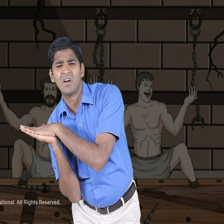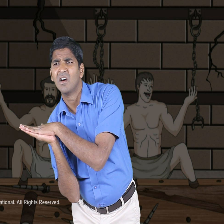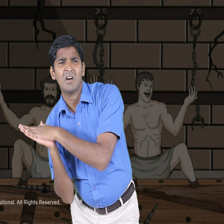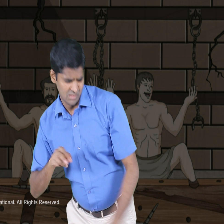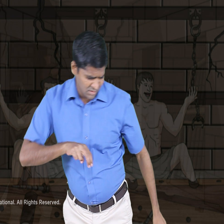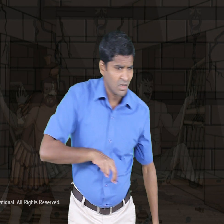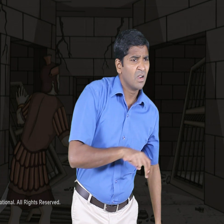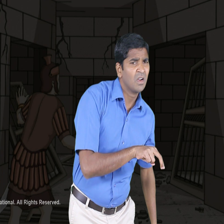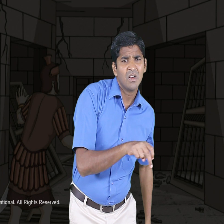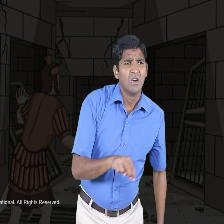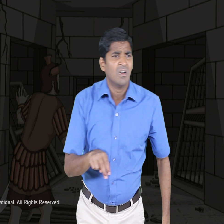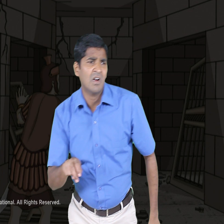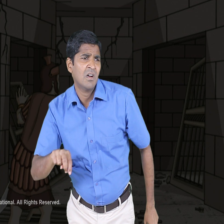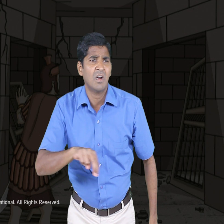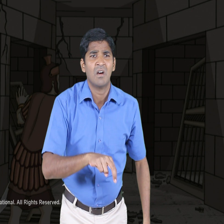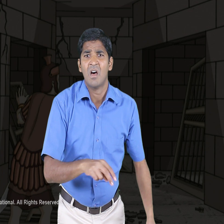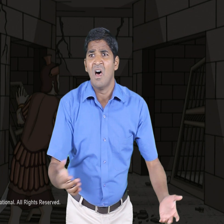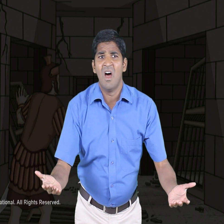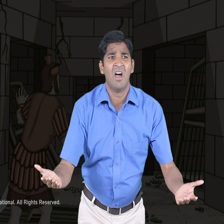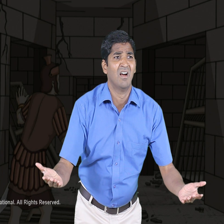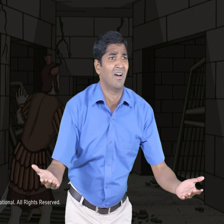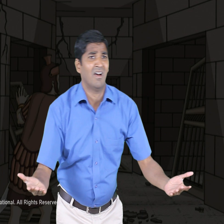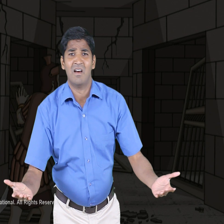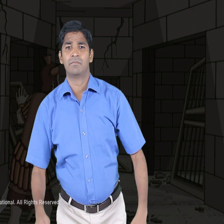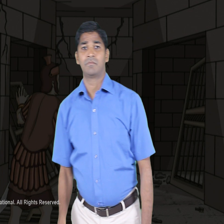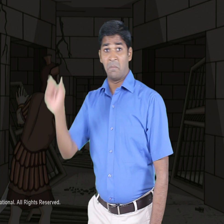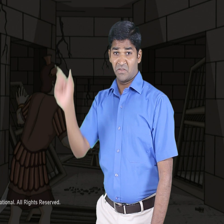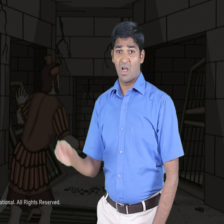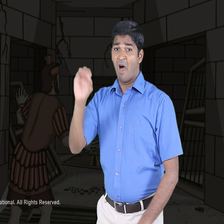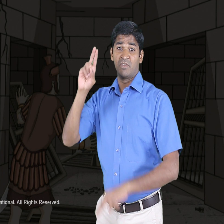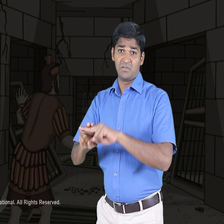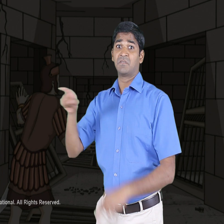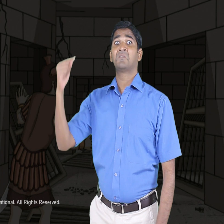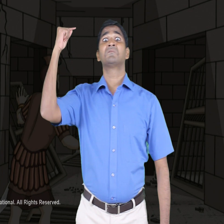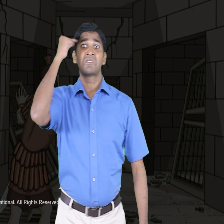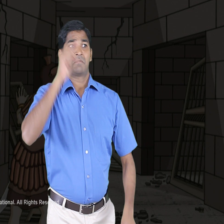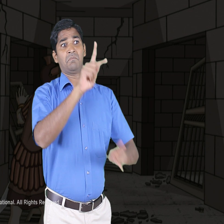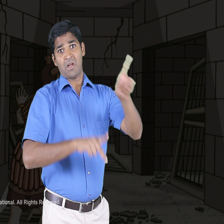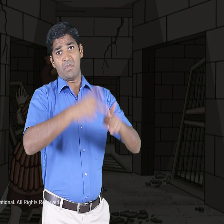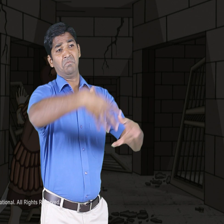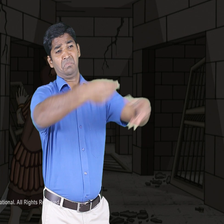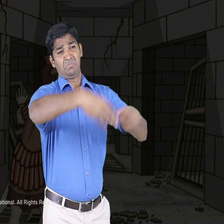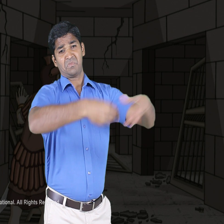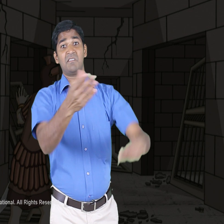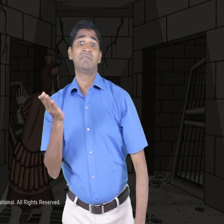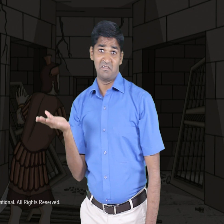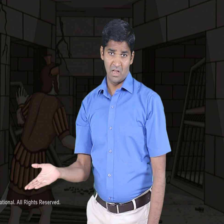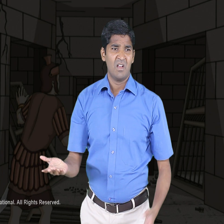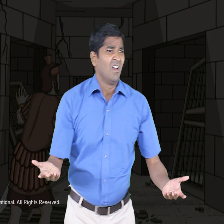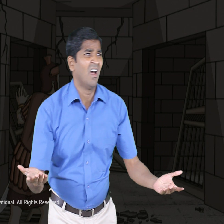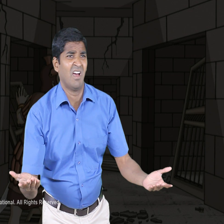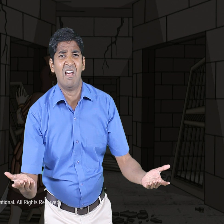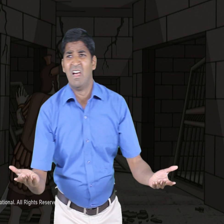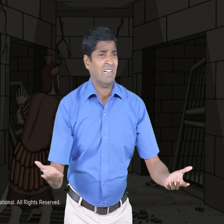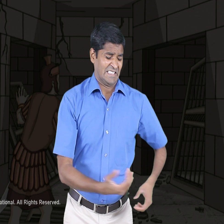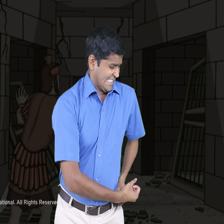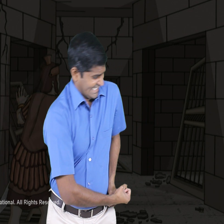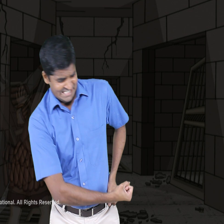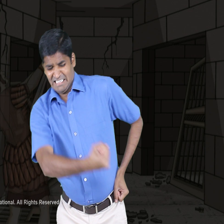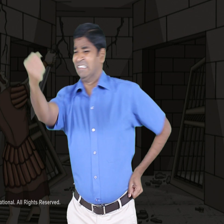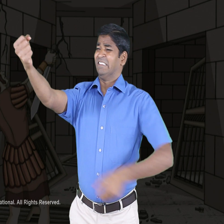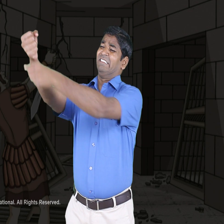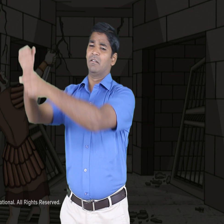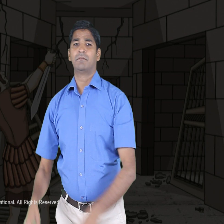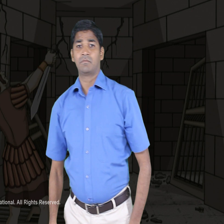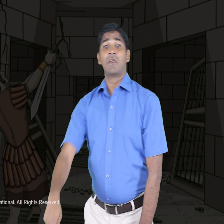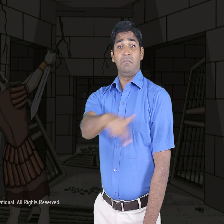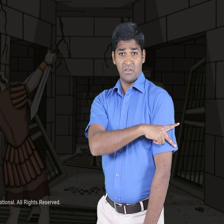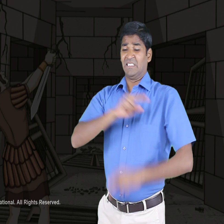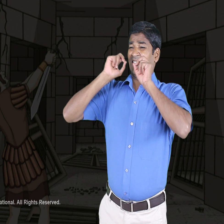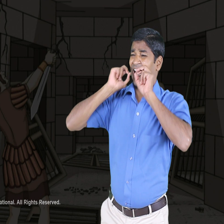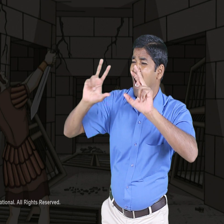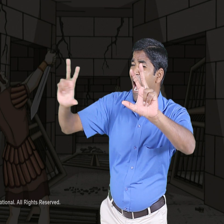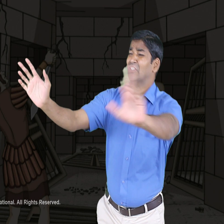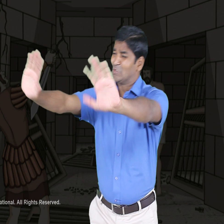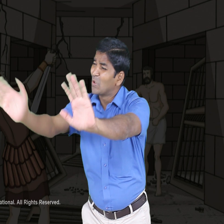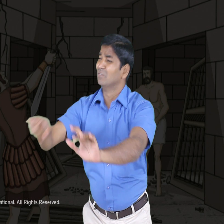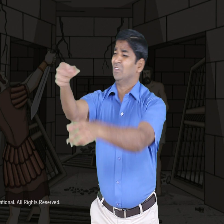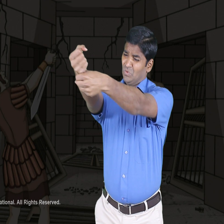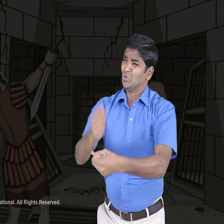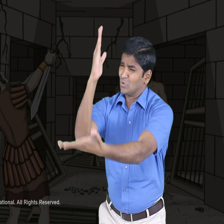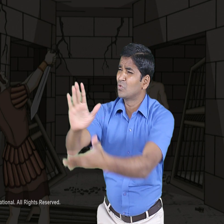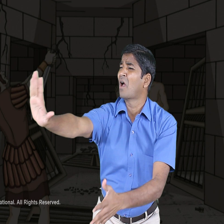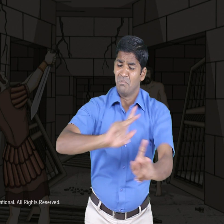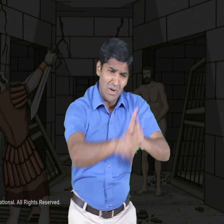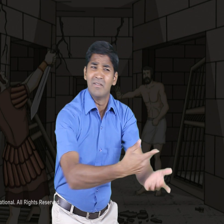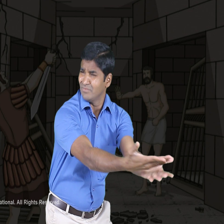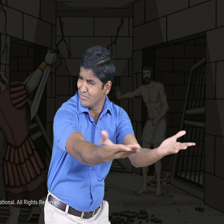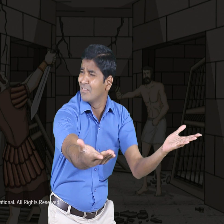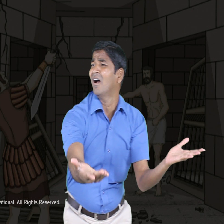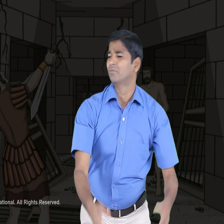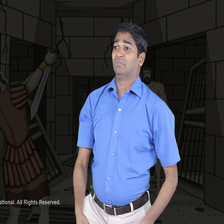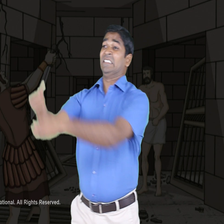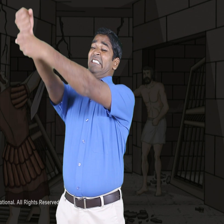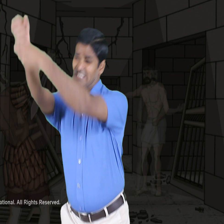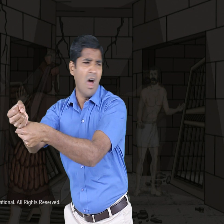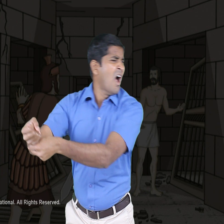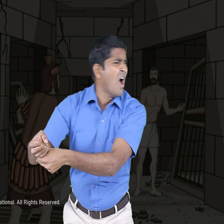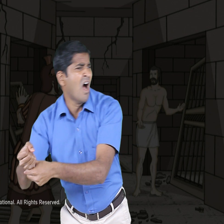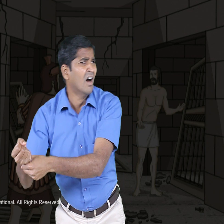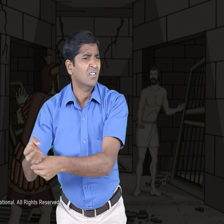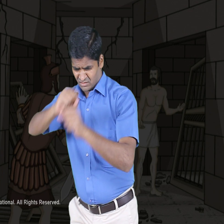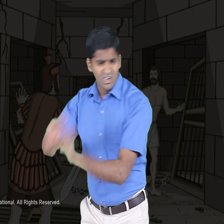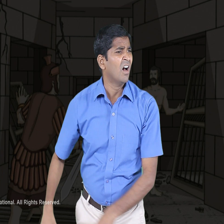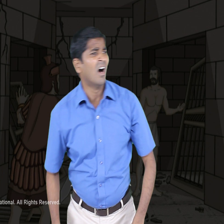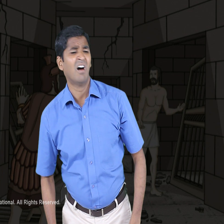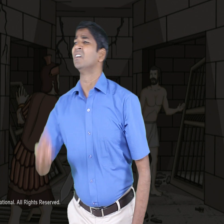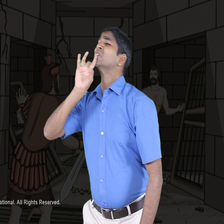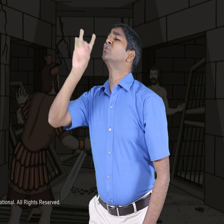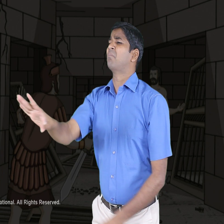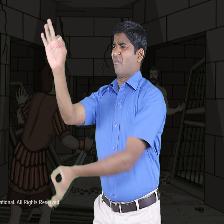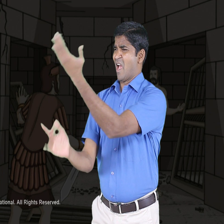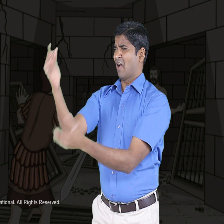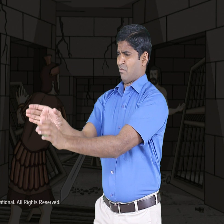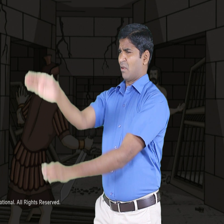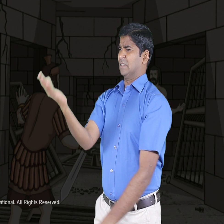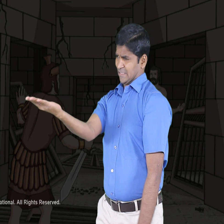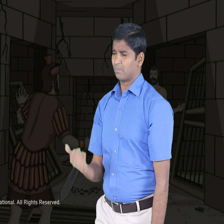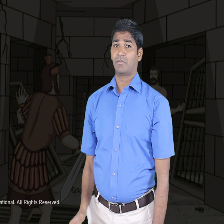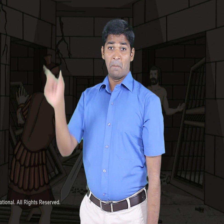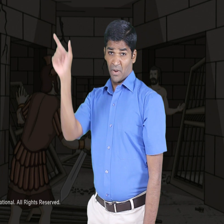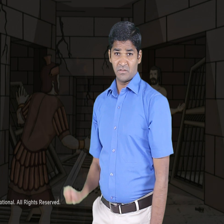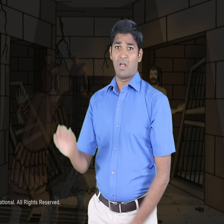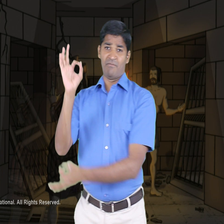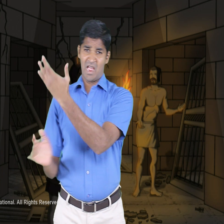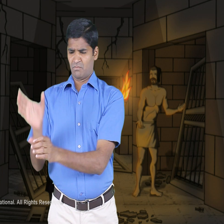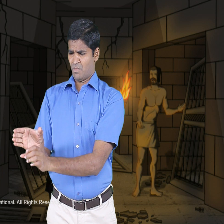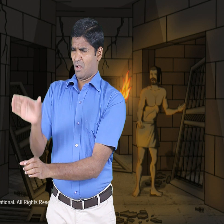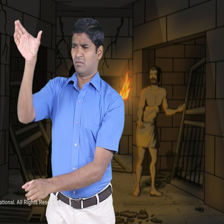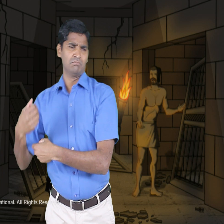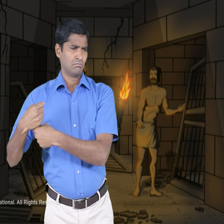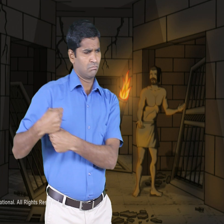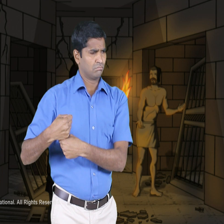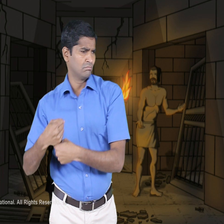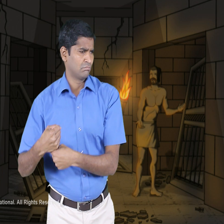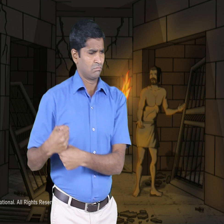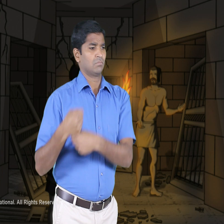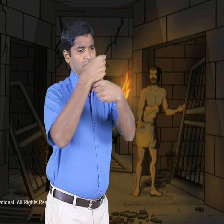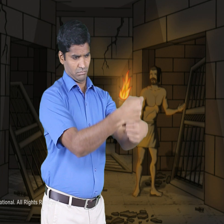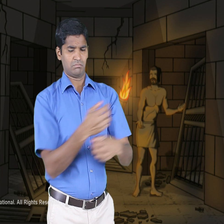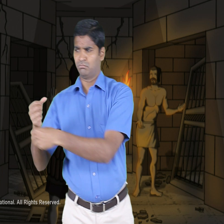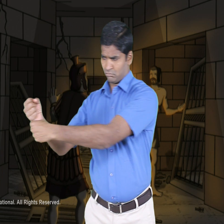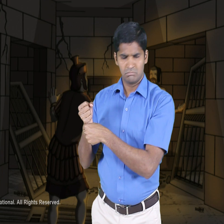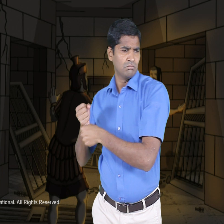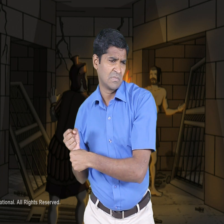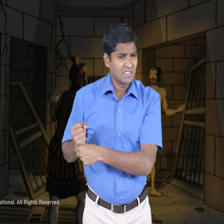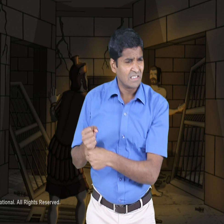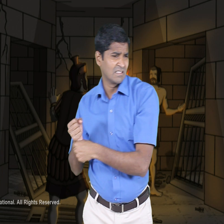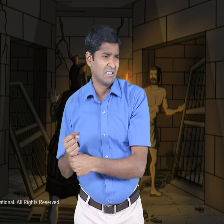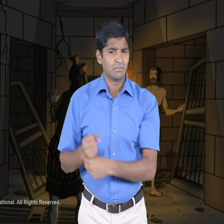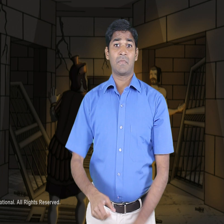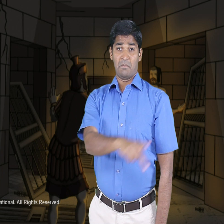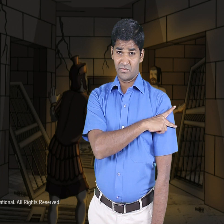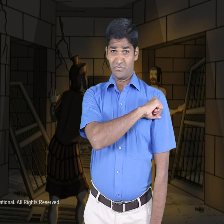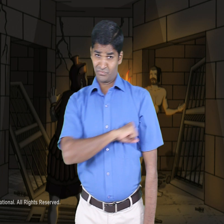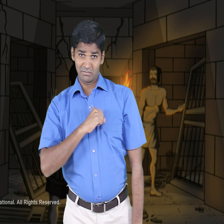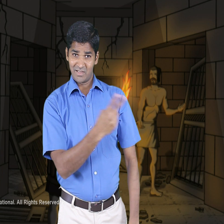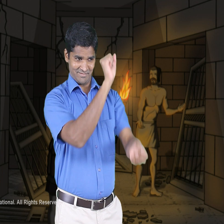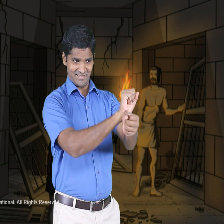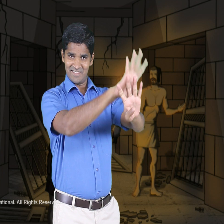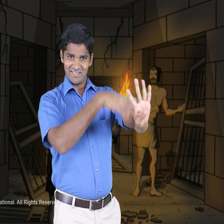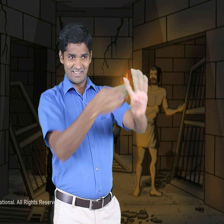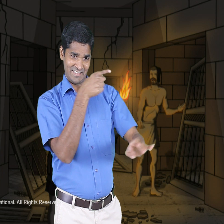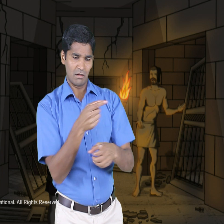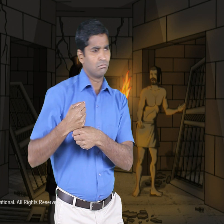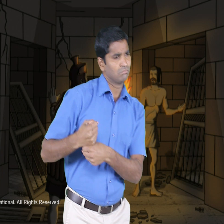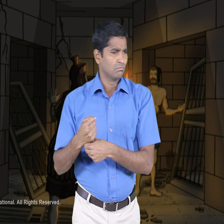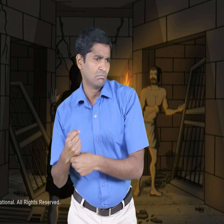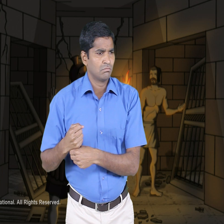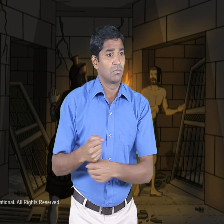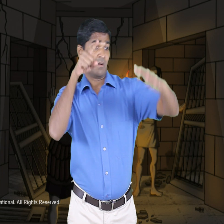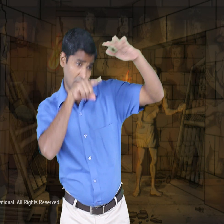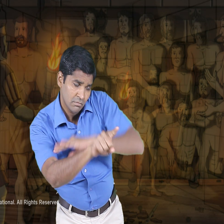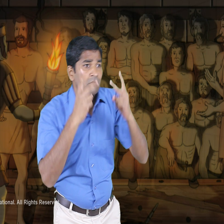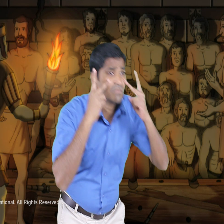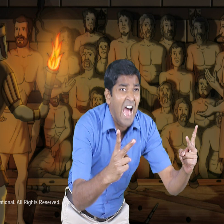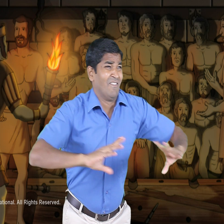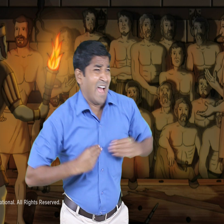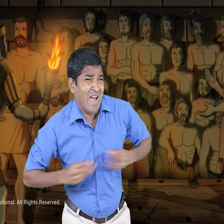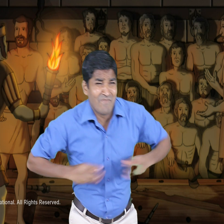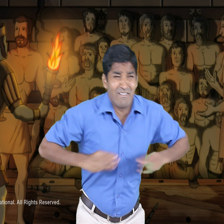When the jailer woke up and saw the prison doors open, he drew his sword and was about to kill himself, presuming that the prisoners had escaped. But Paul called out in a loud voice, “Do not harm yourself! We are all here!”